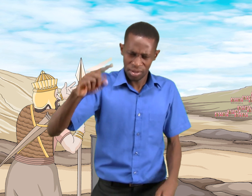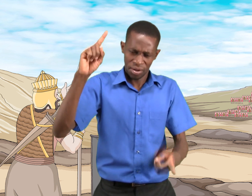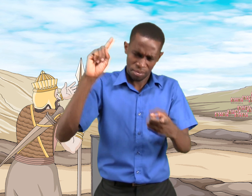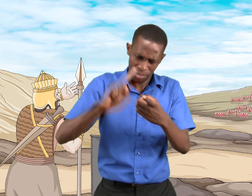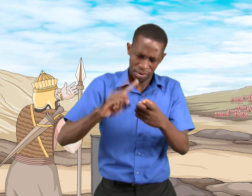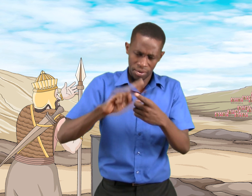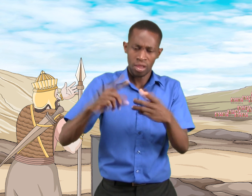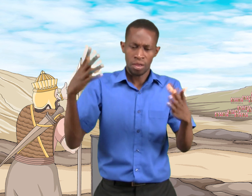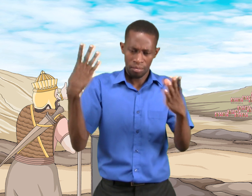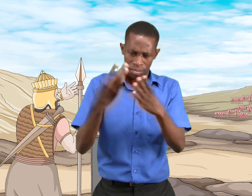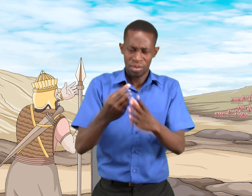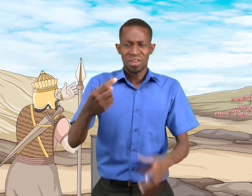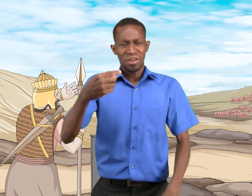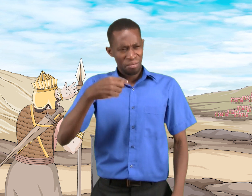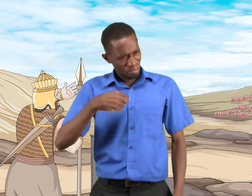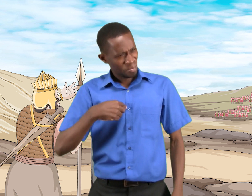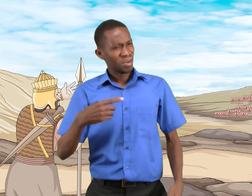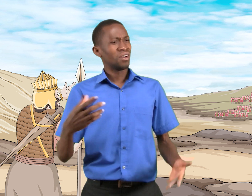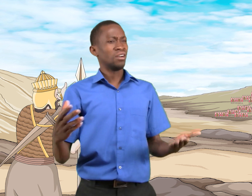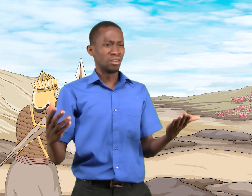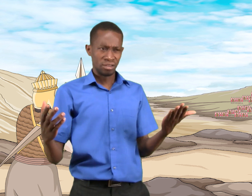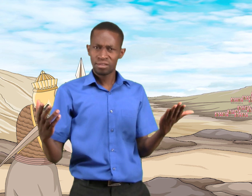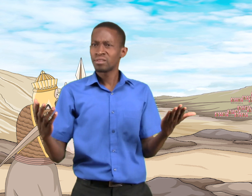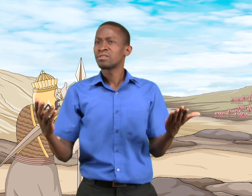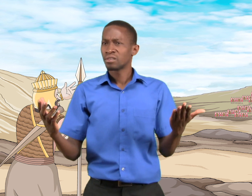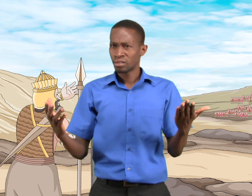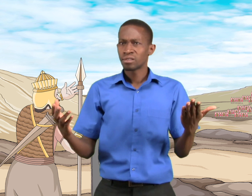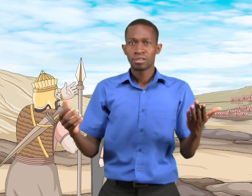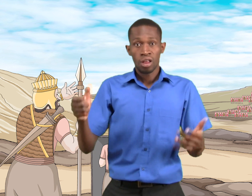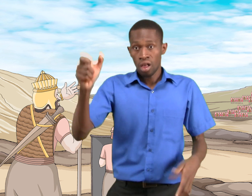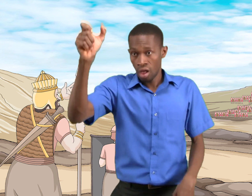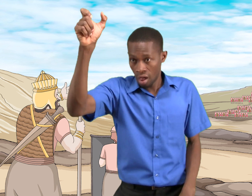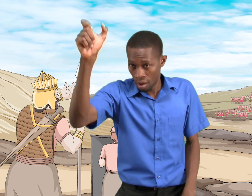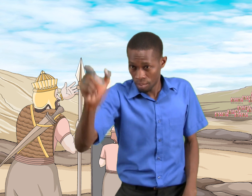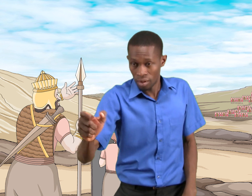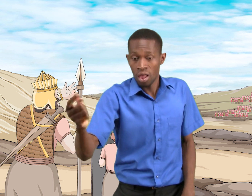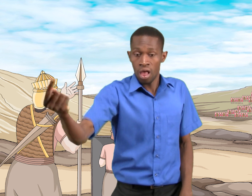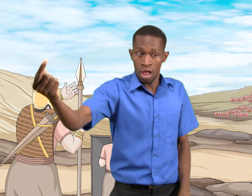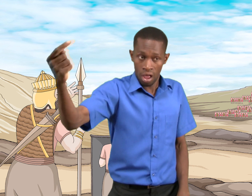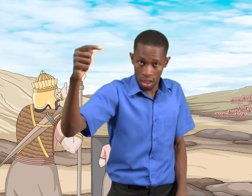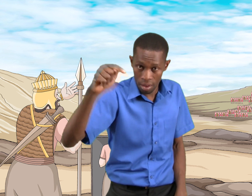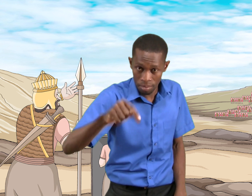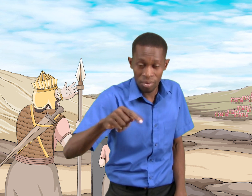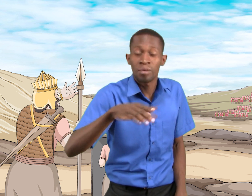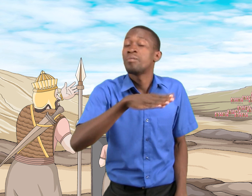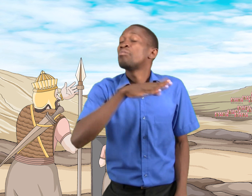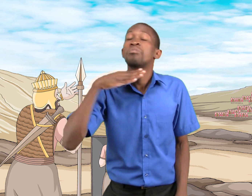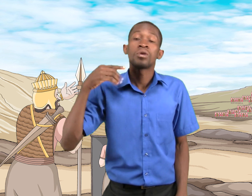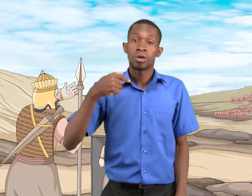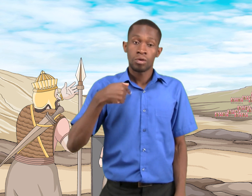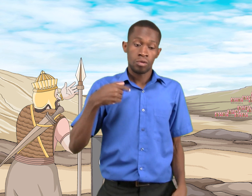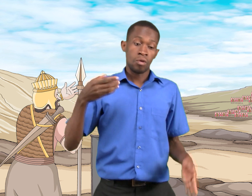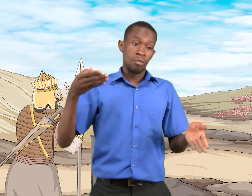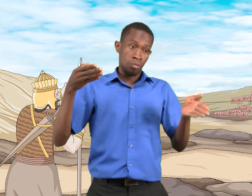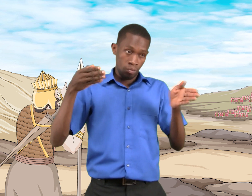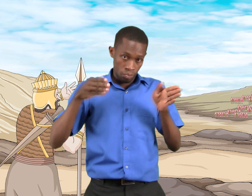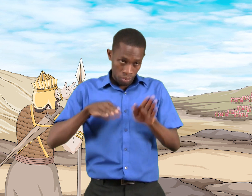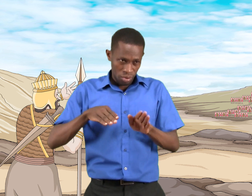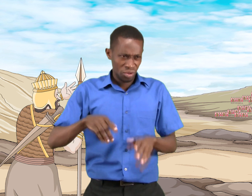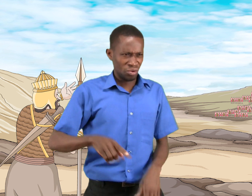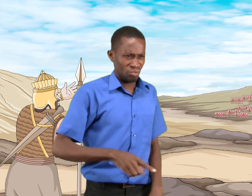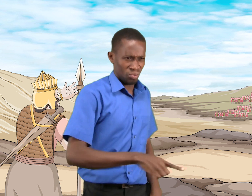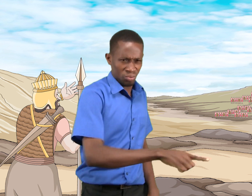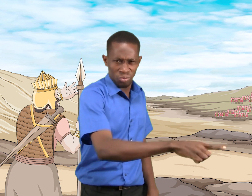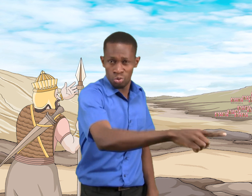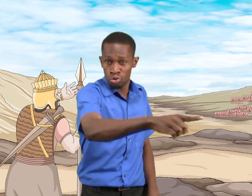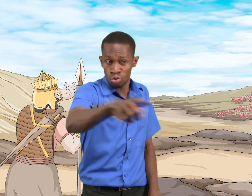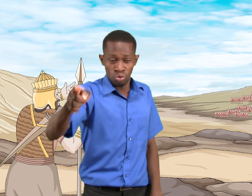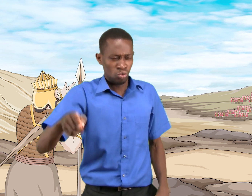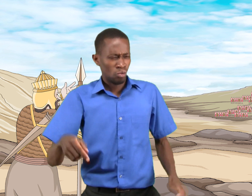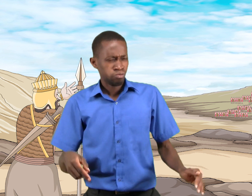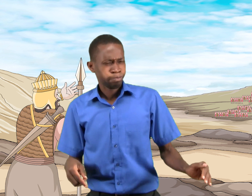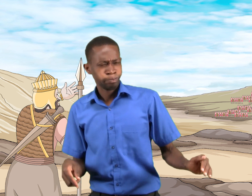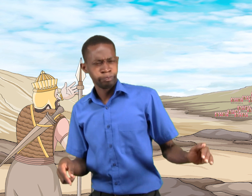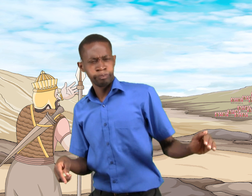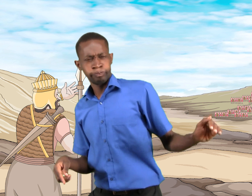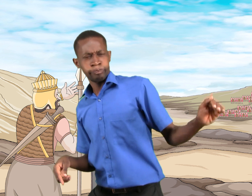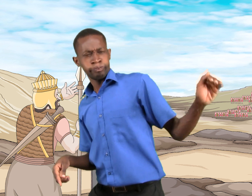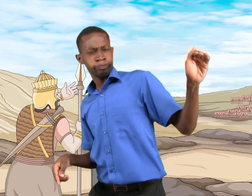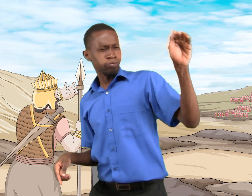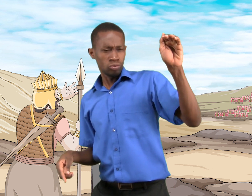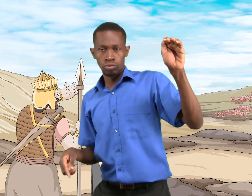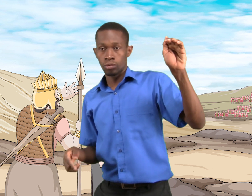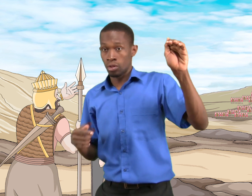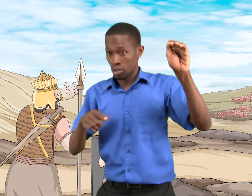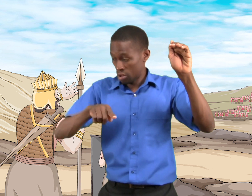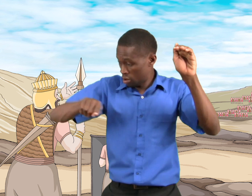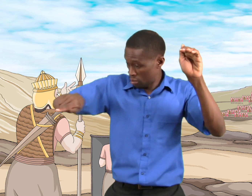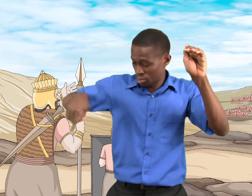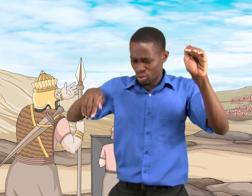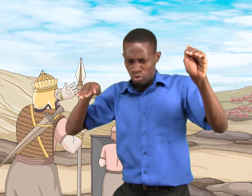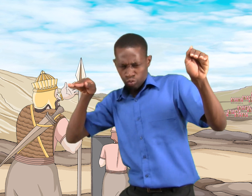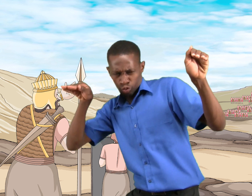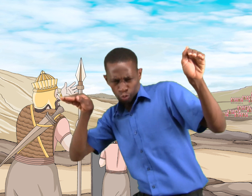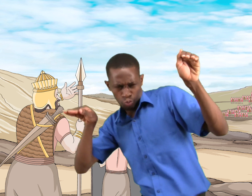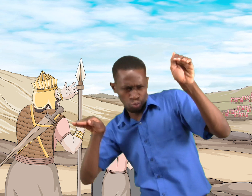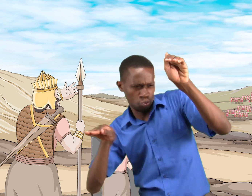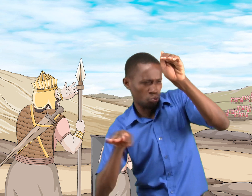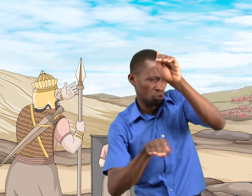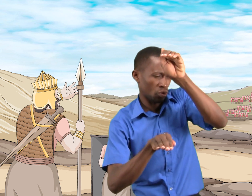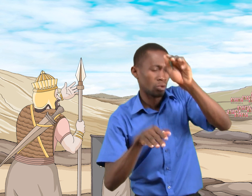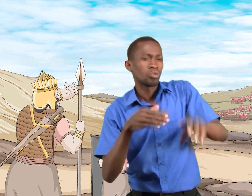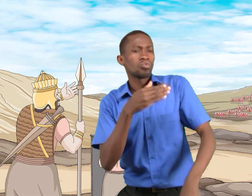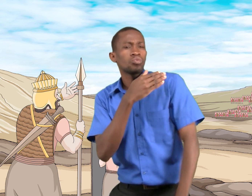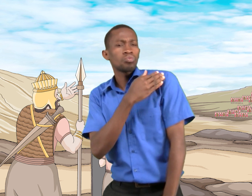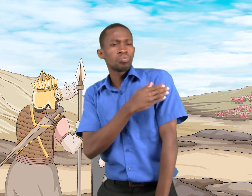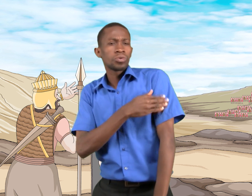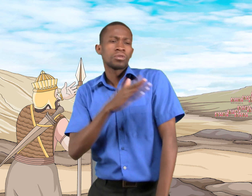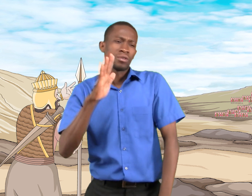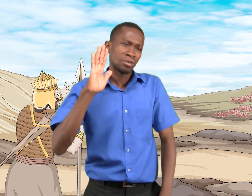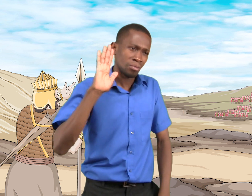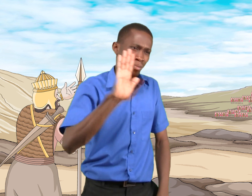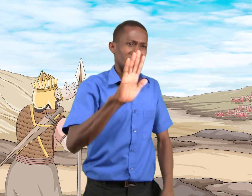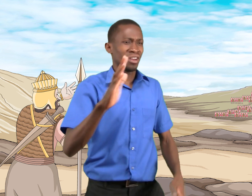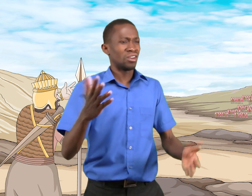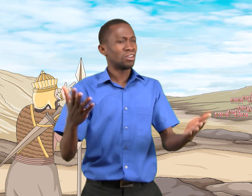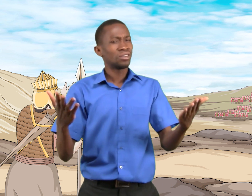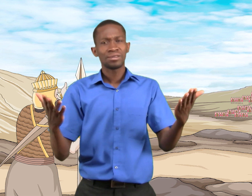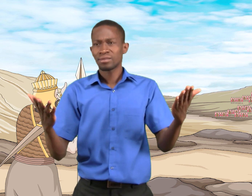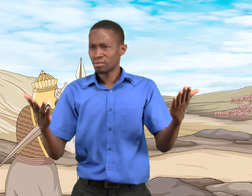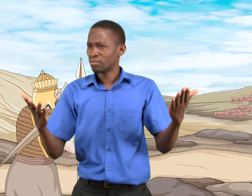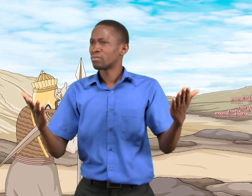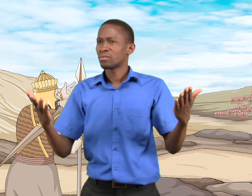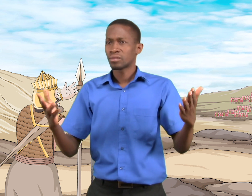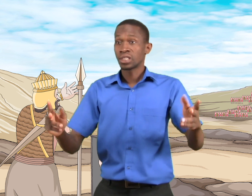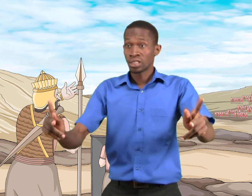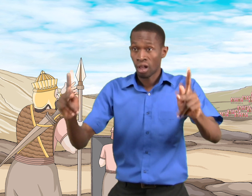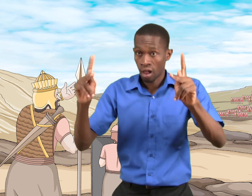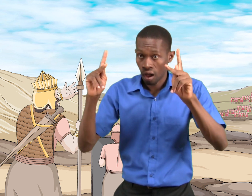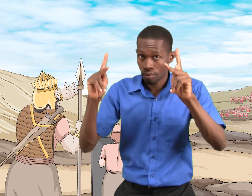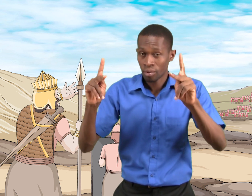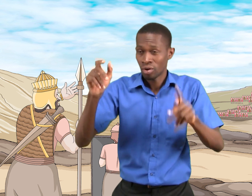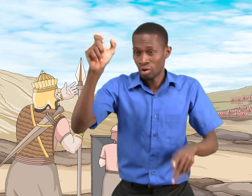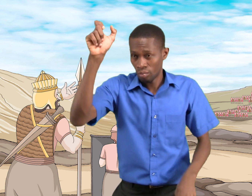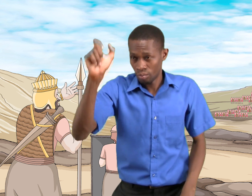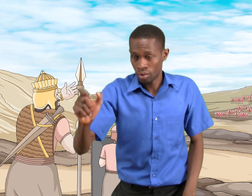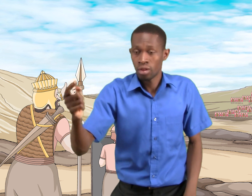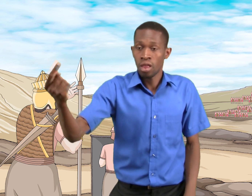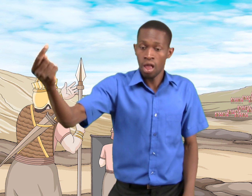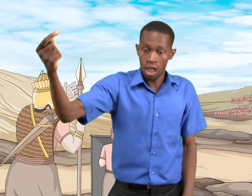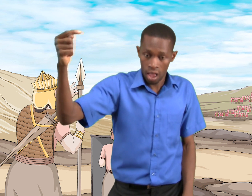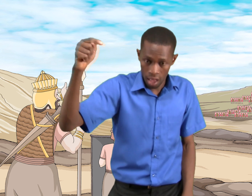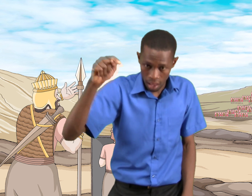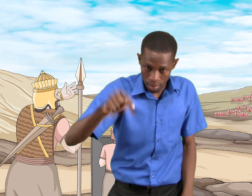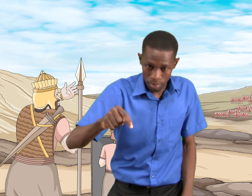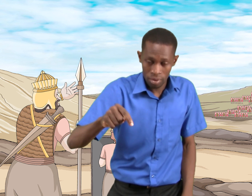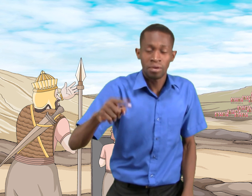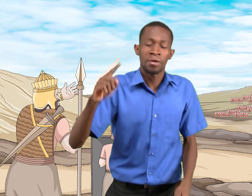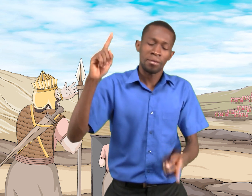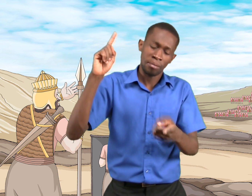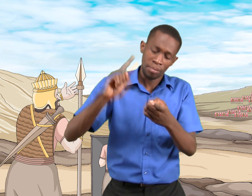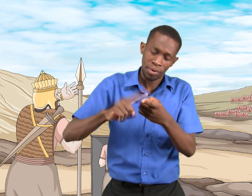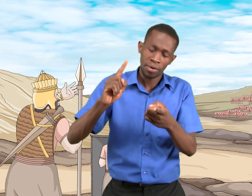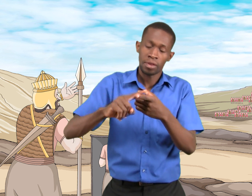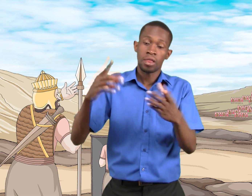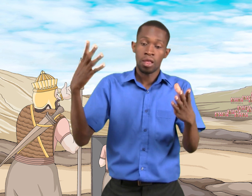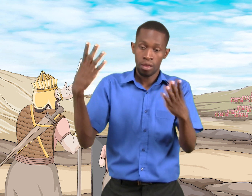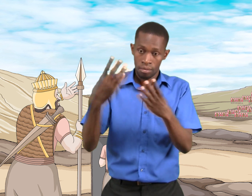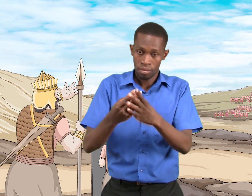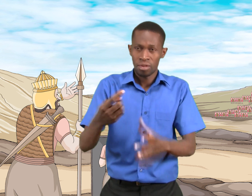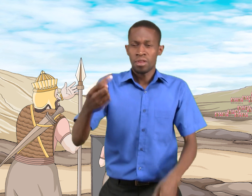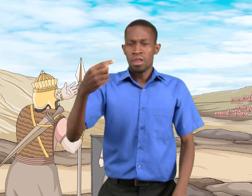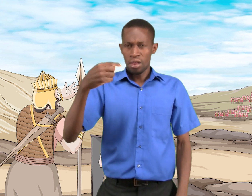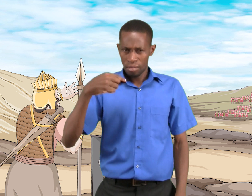If he is able to fight me and kill me, then we will be your servants.